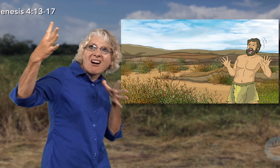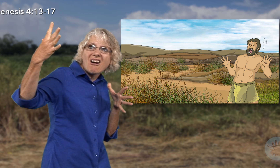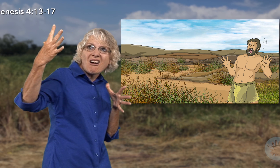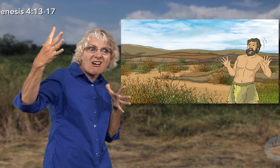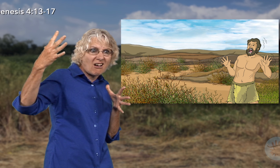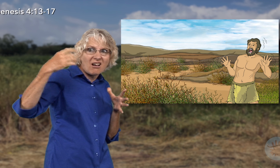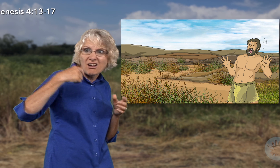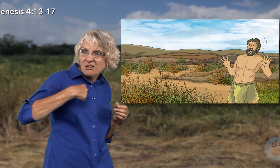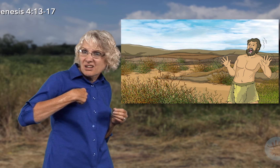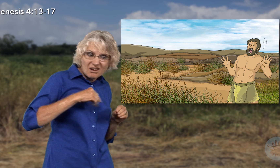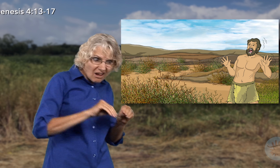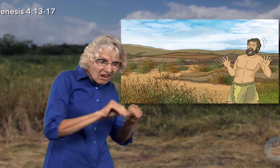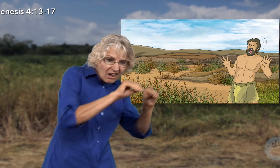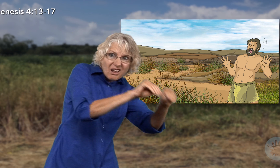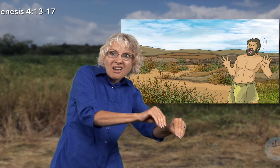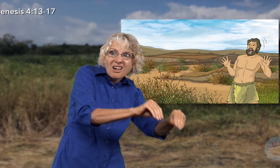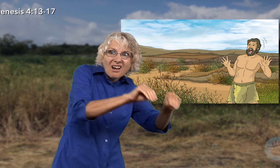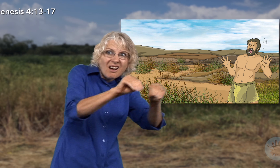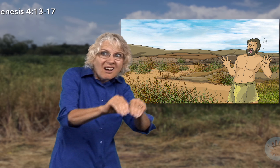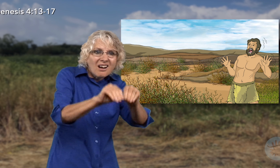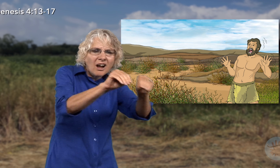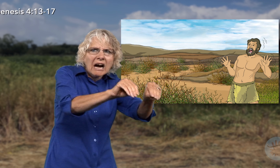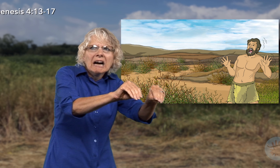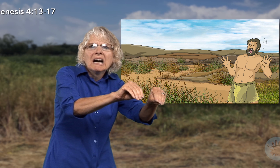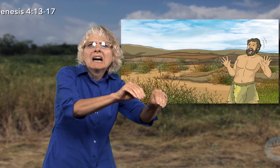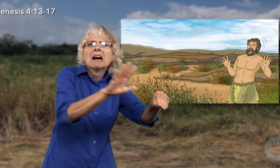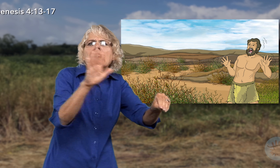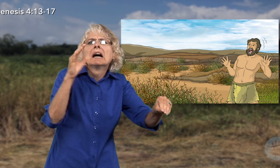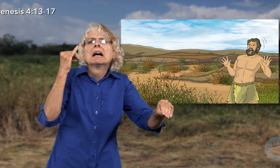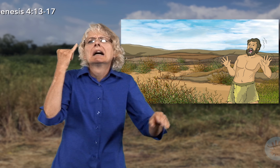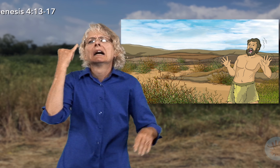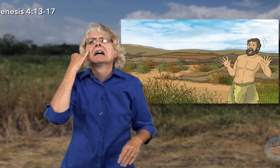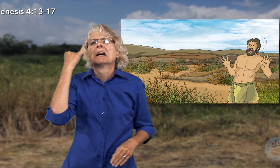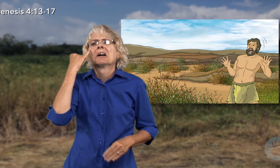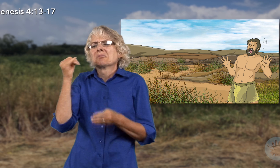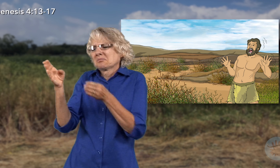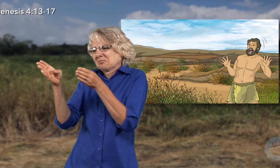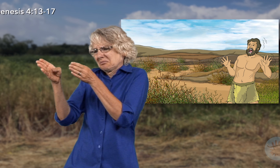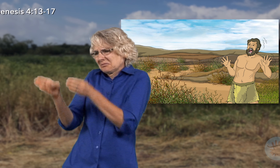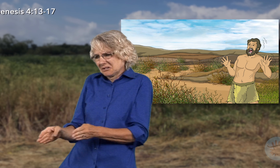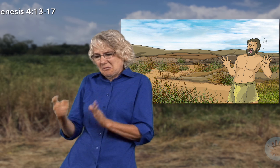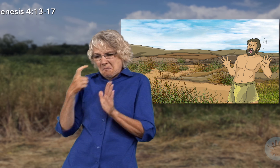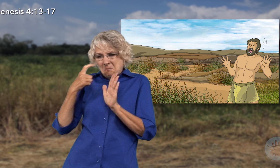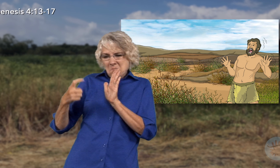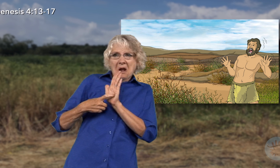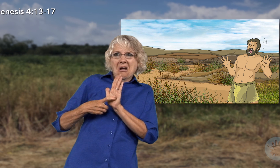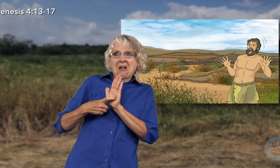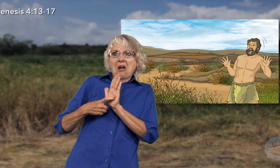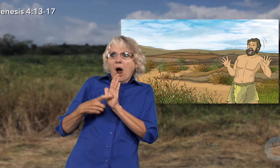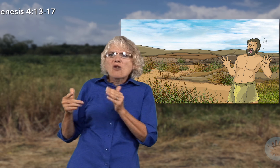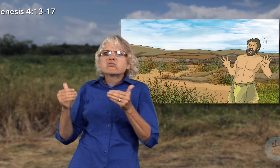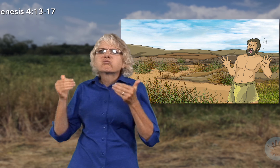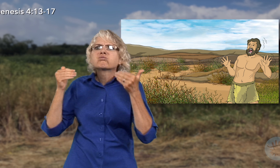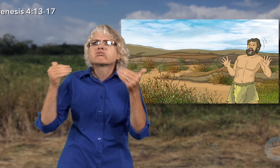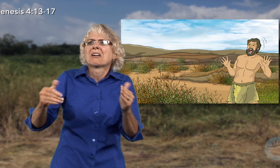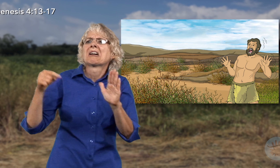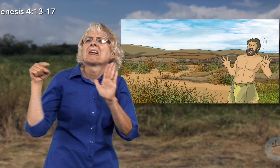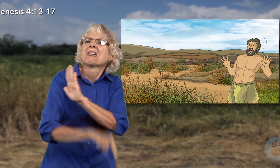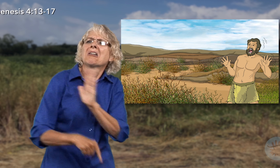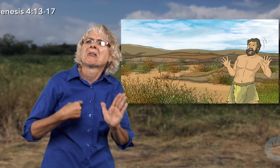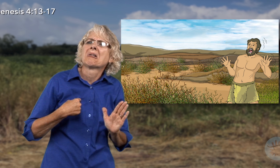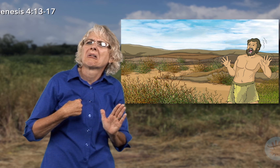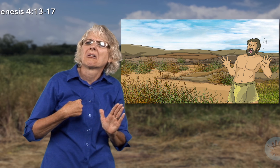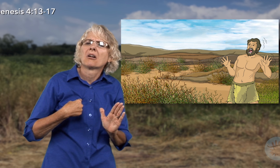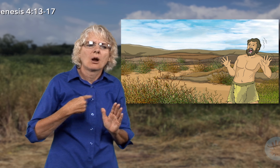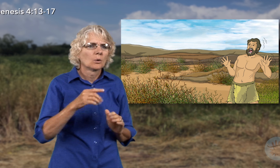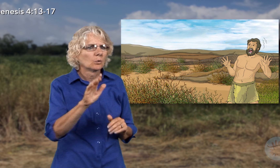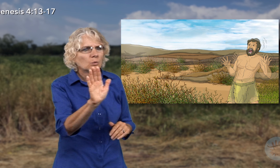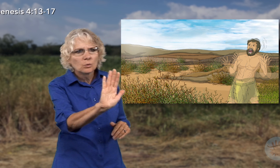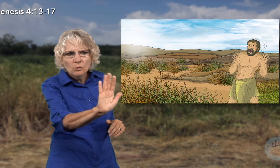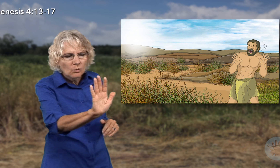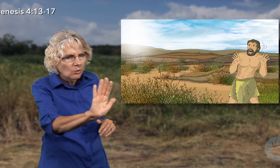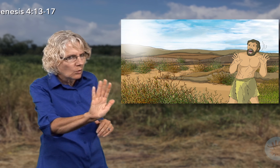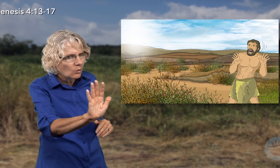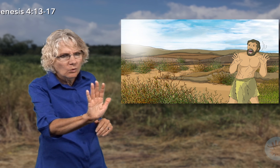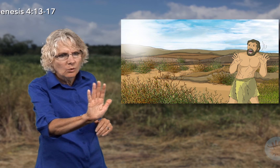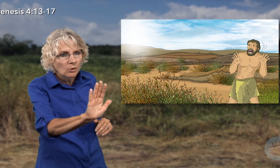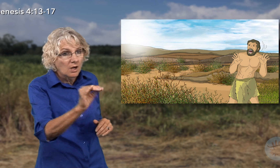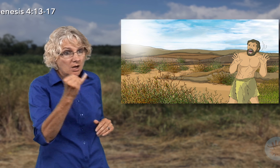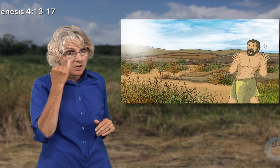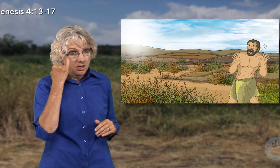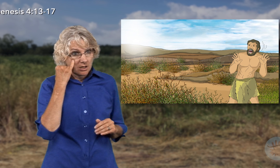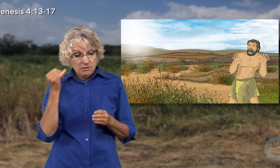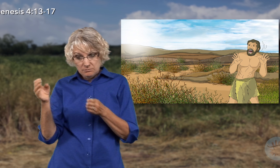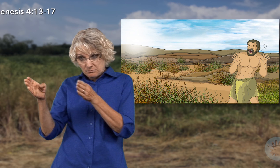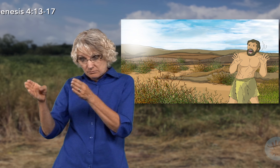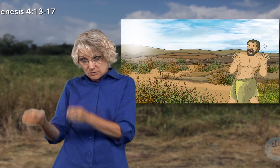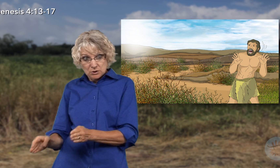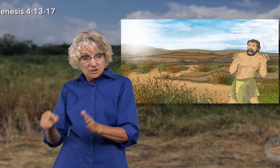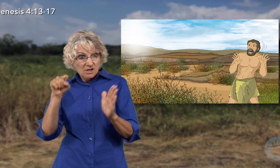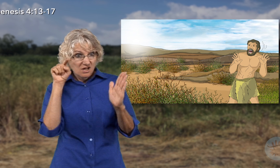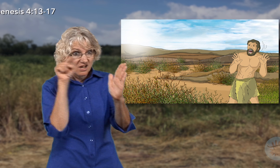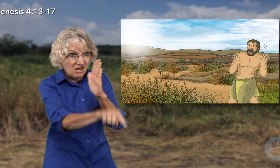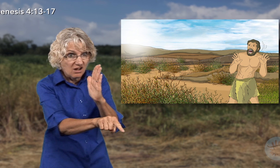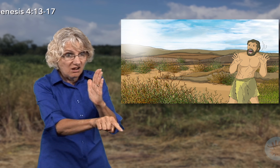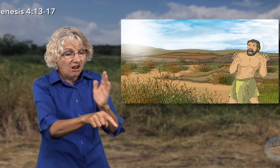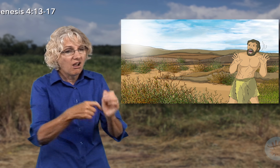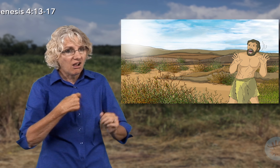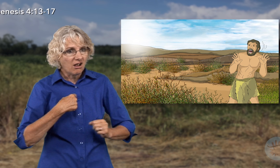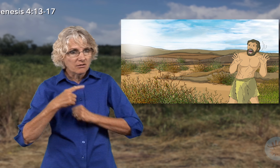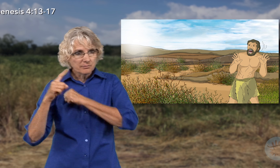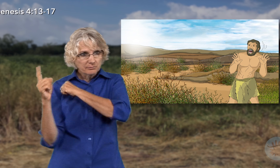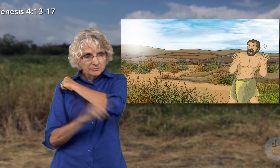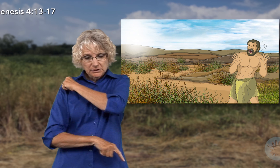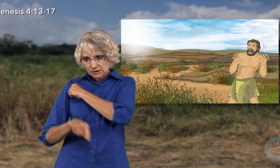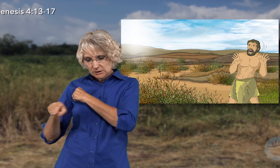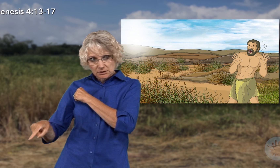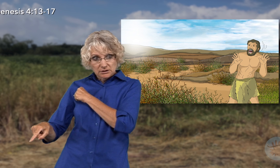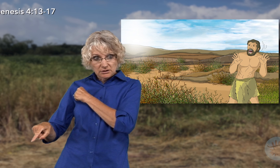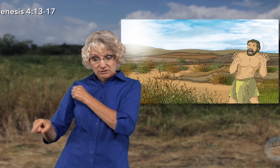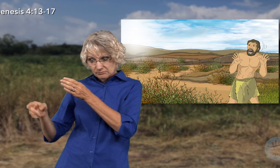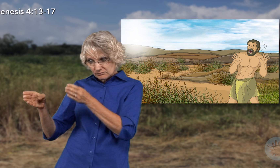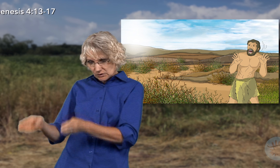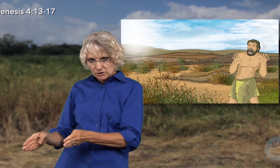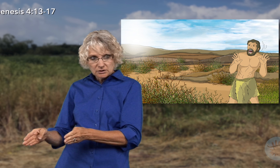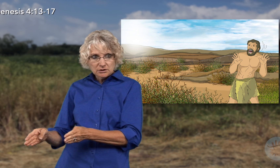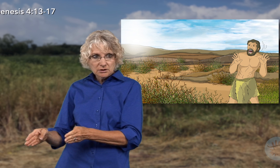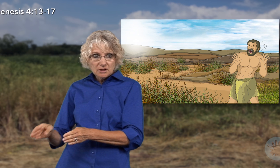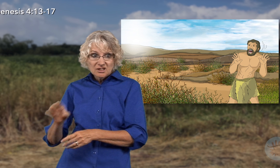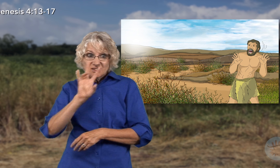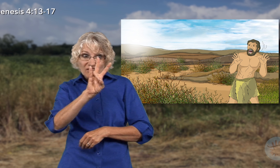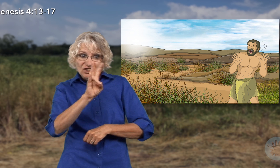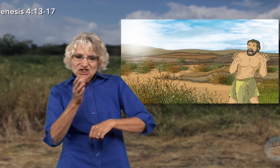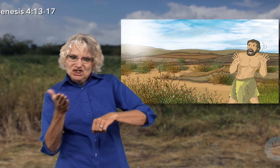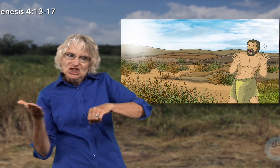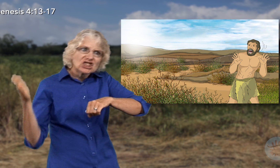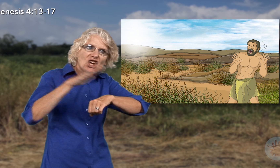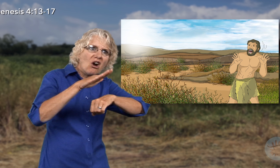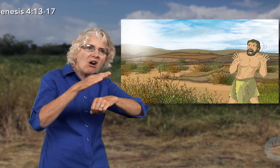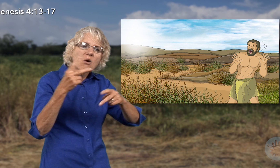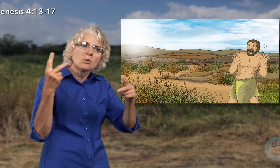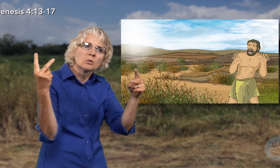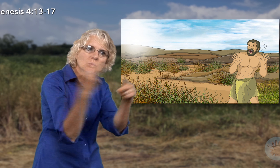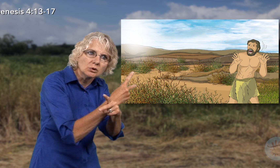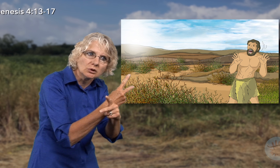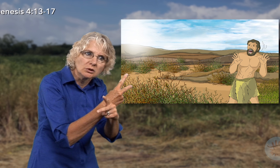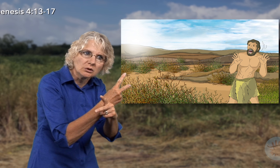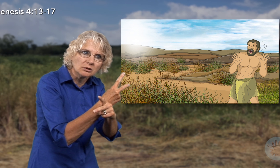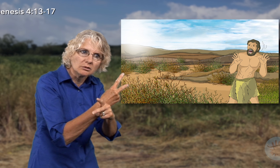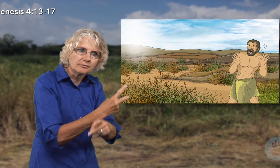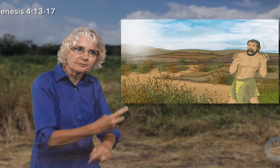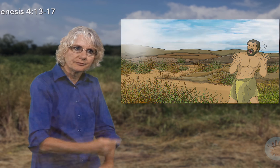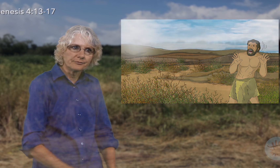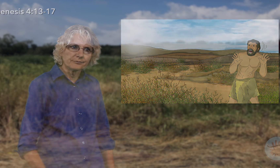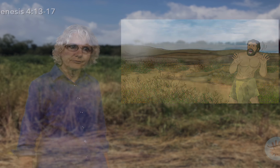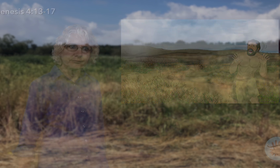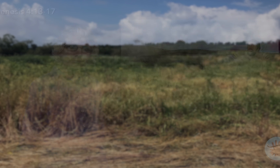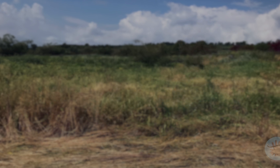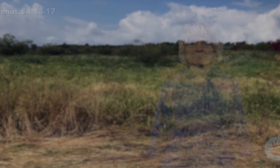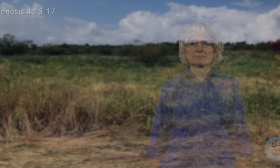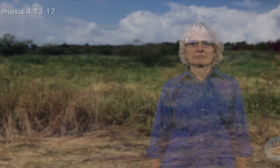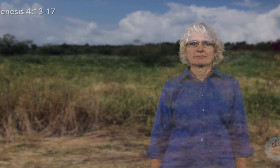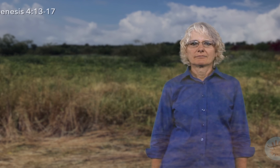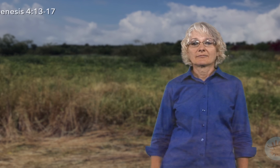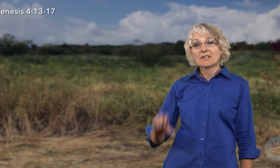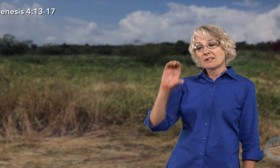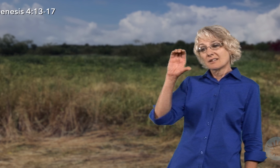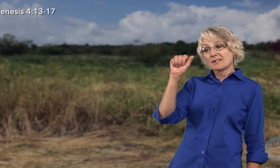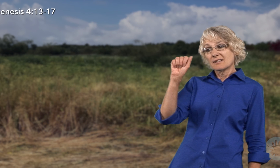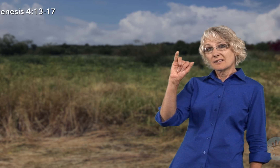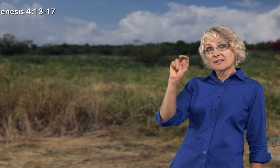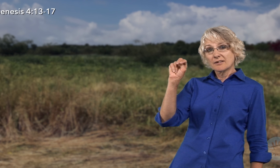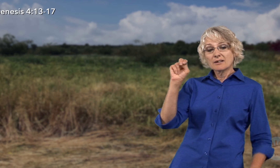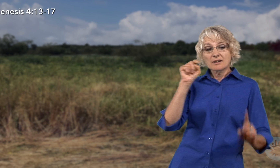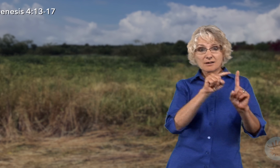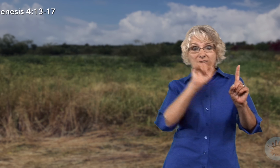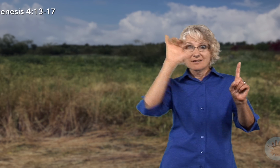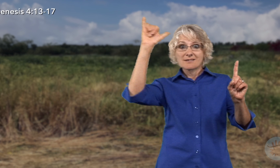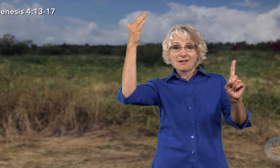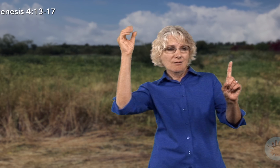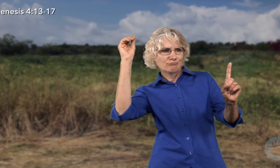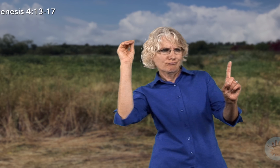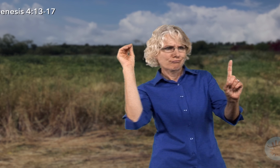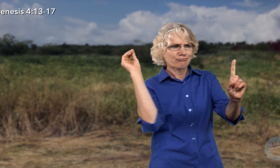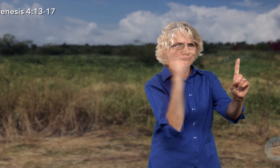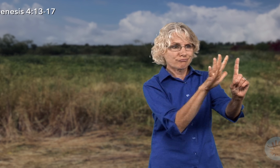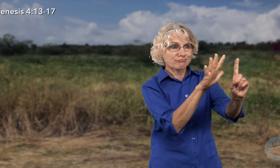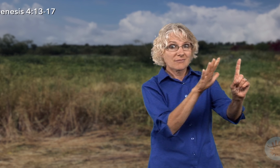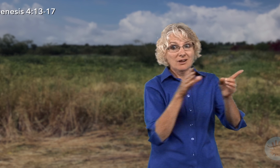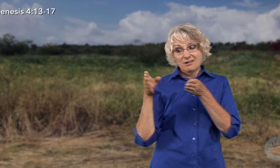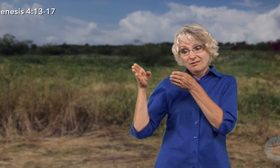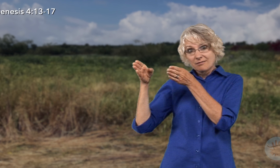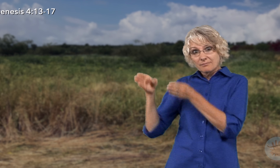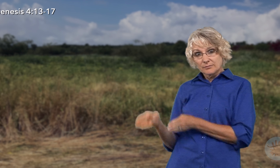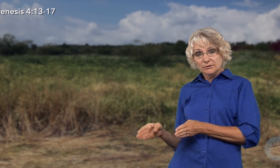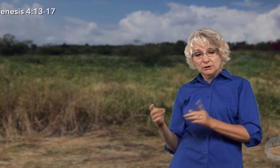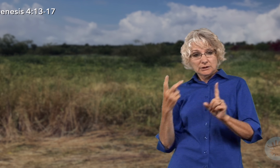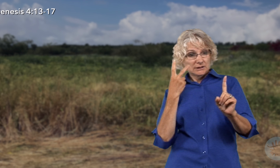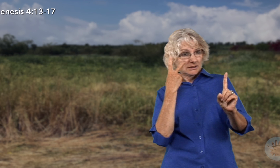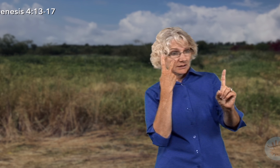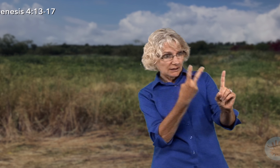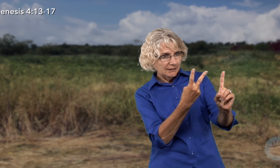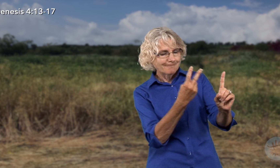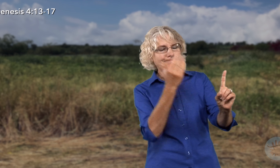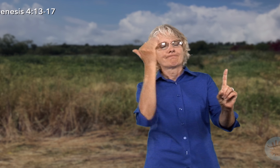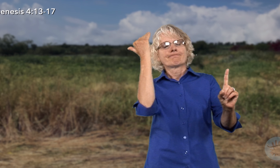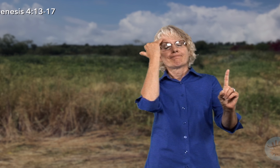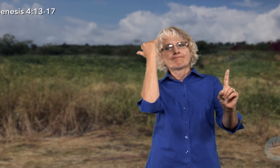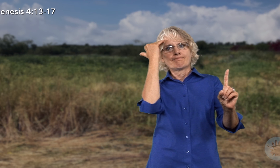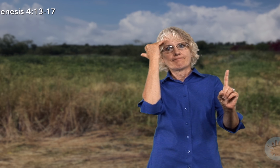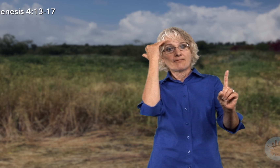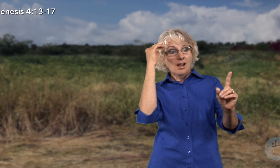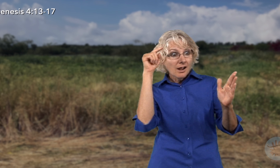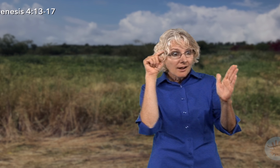I will be a fugitive and a wanderer on the earth, and whoever finds me will kill me.” “Not so!” replied the LORD. “If anyone slays Cain, then Cain will be avenged sevenfold.”